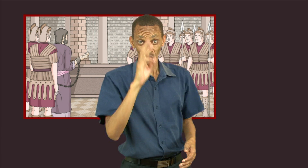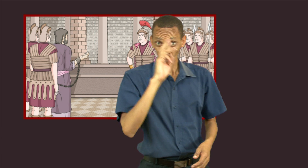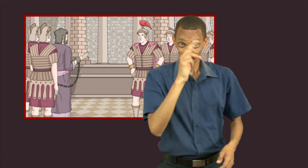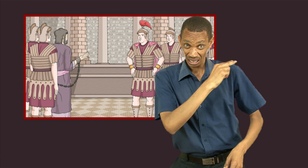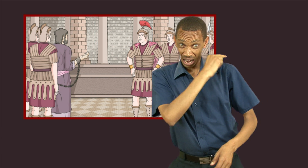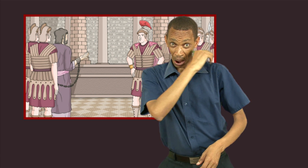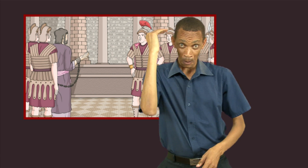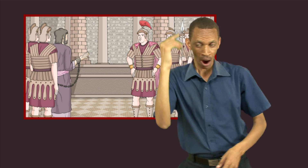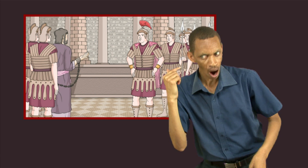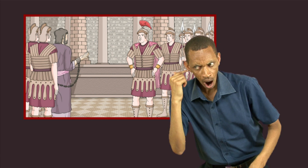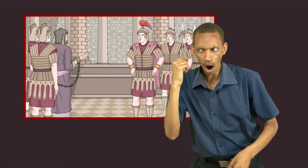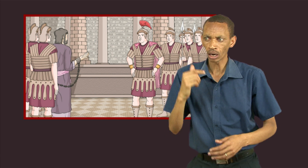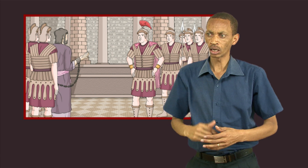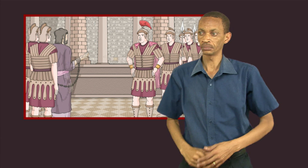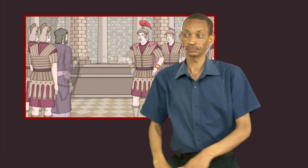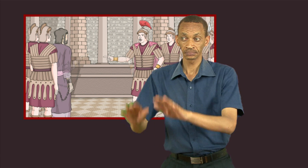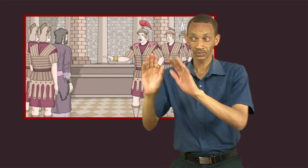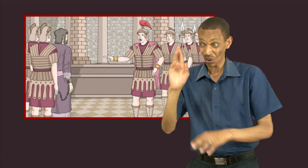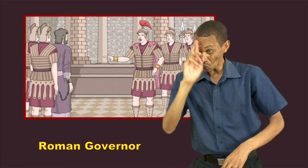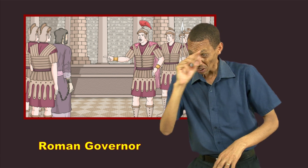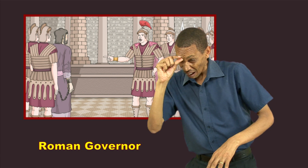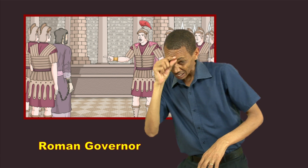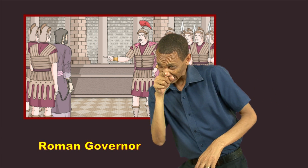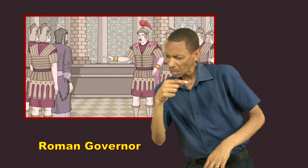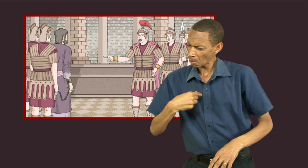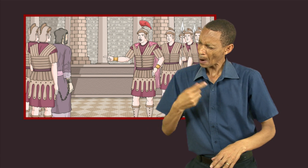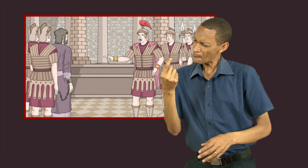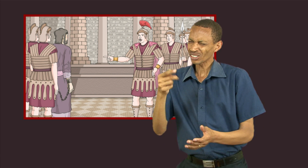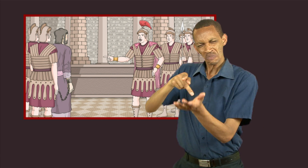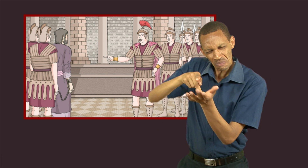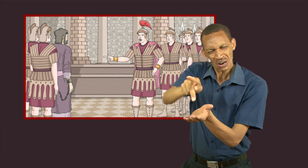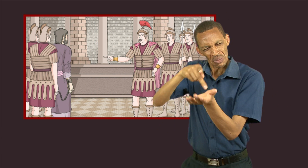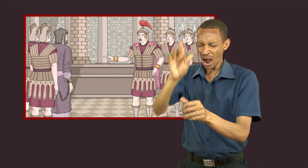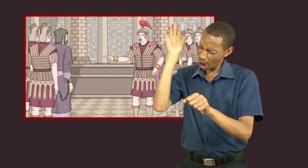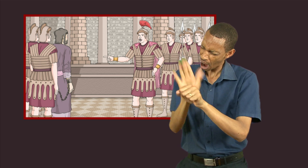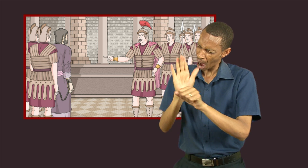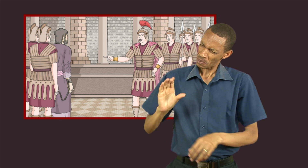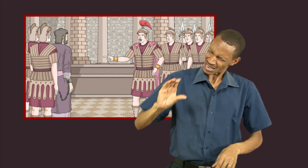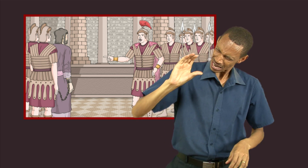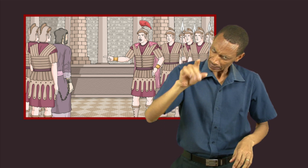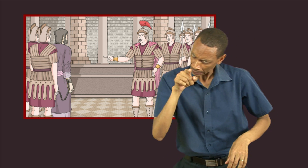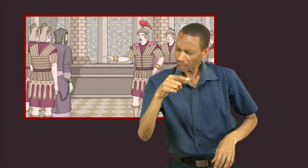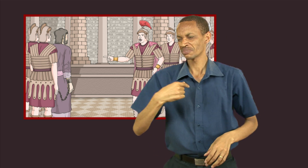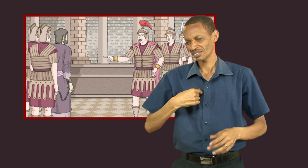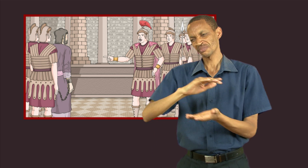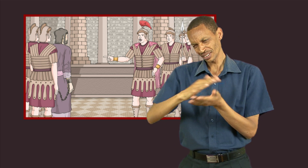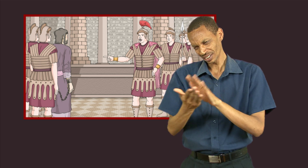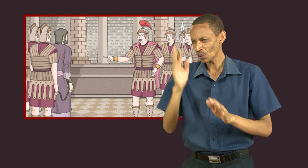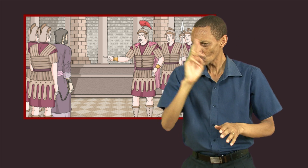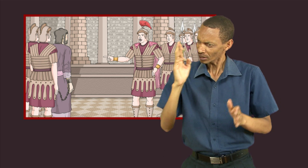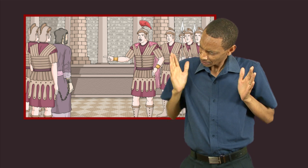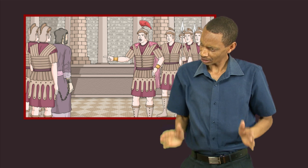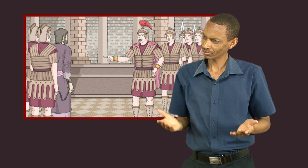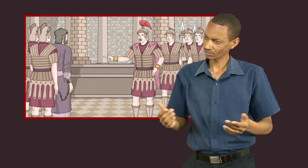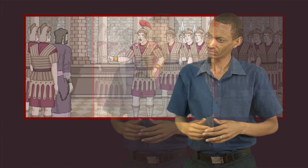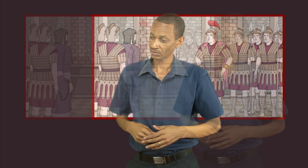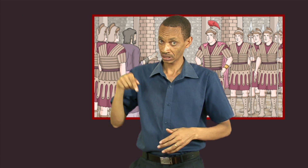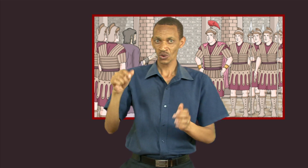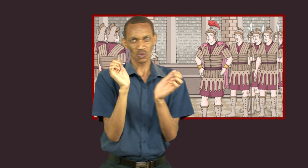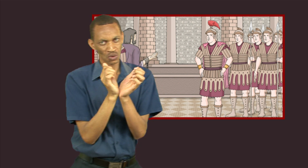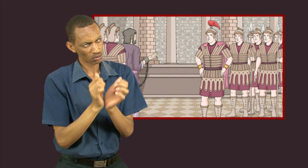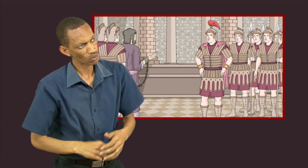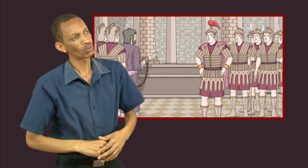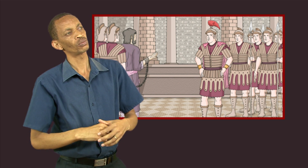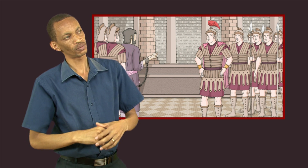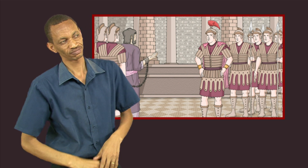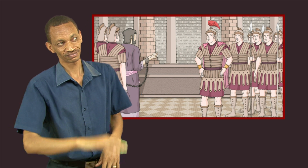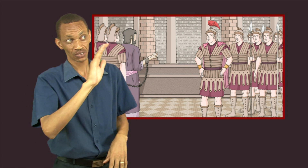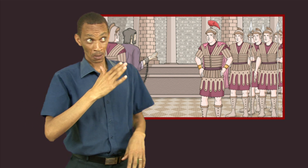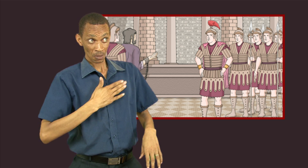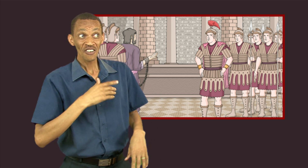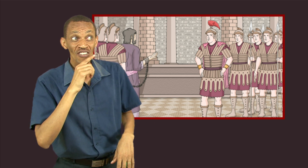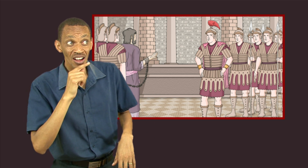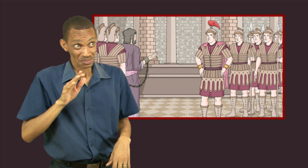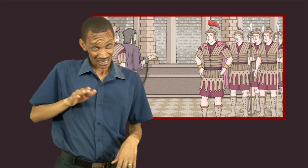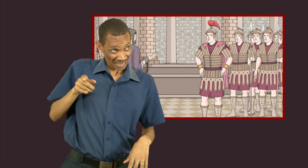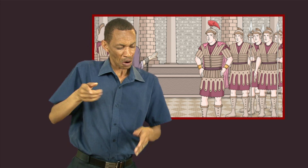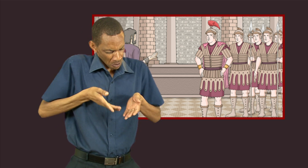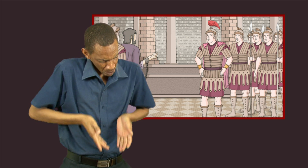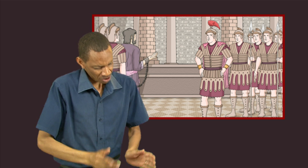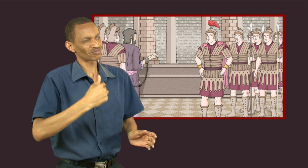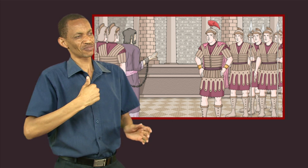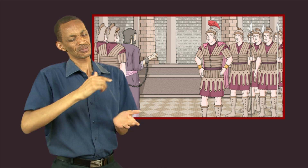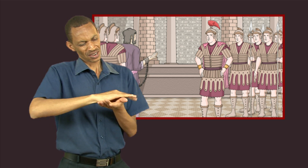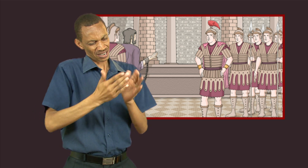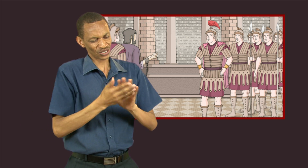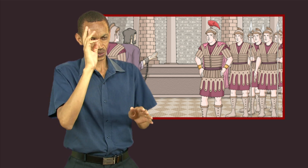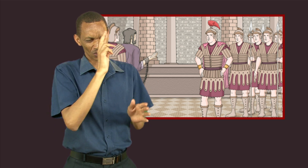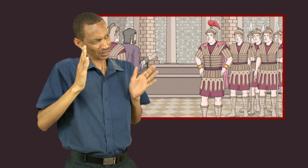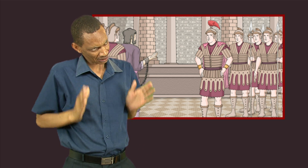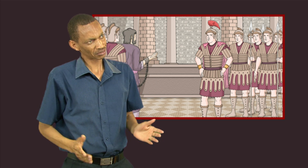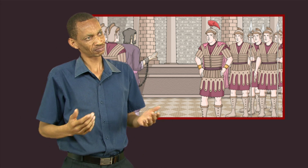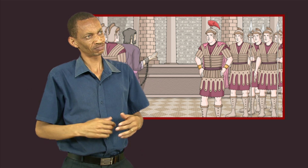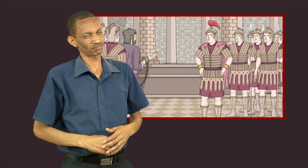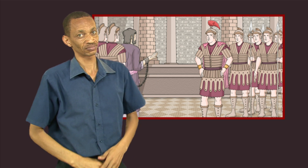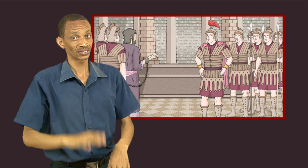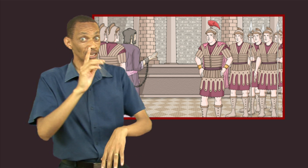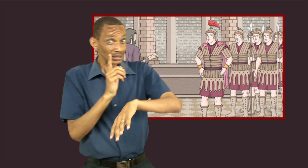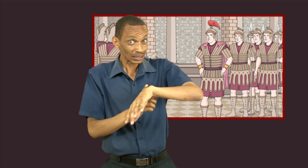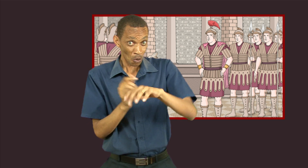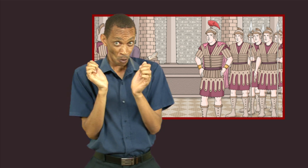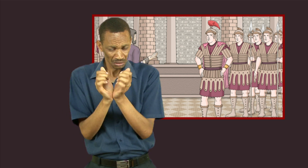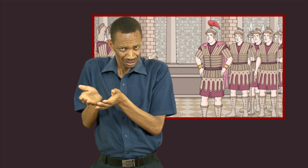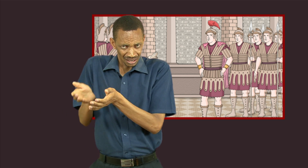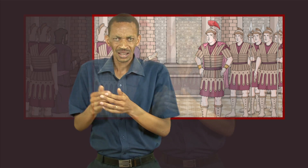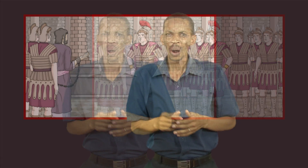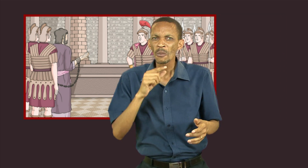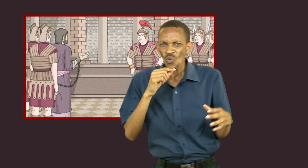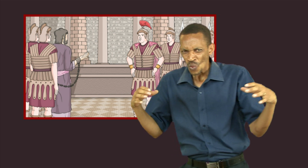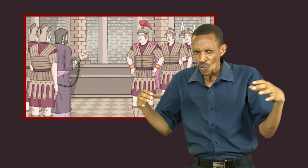“I paid a high price for my citizenship,” said the commander. “But I was born a citizen,” Paul replied.